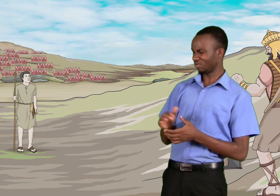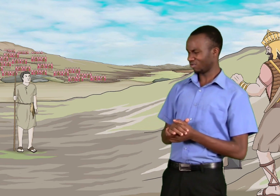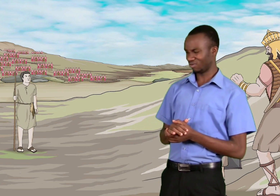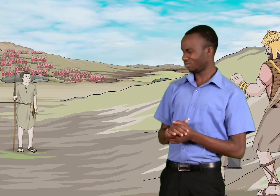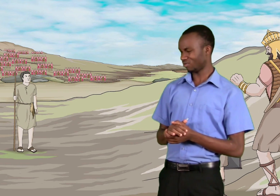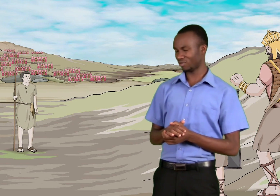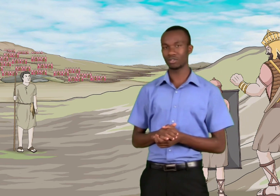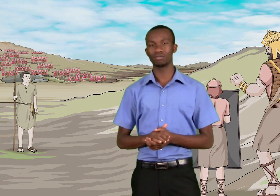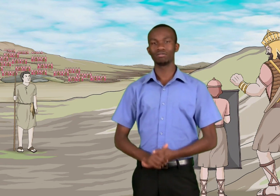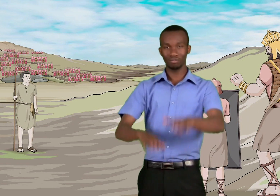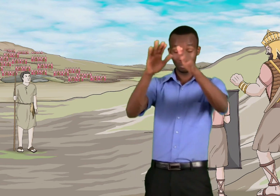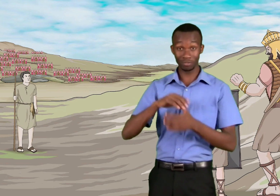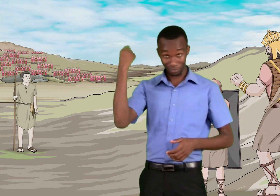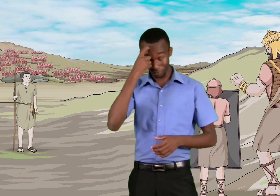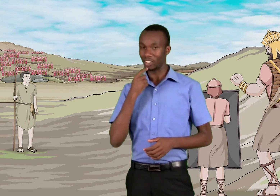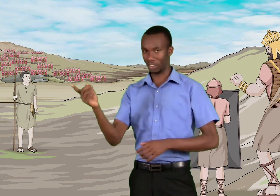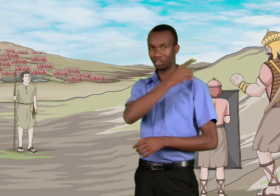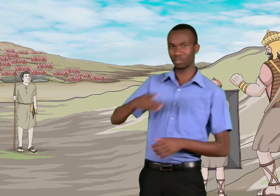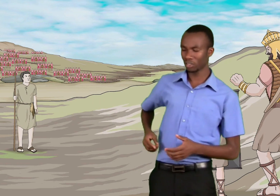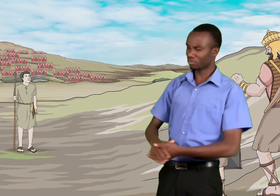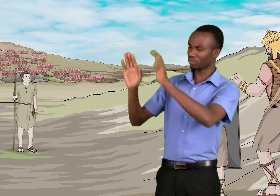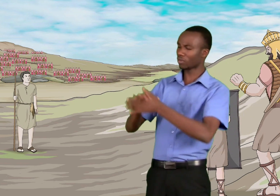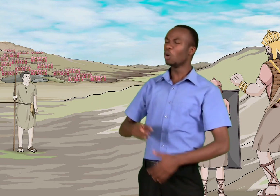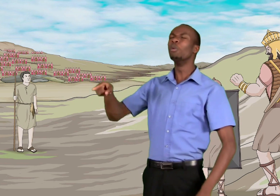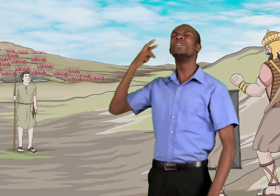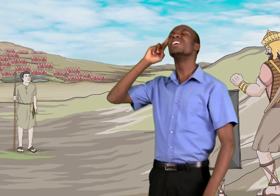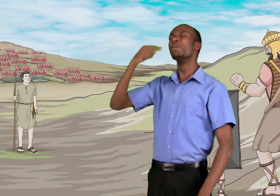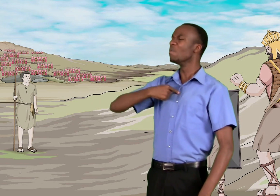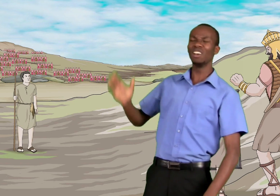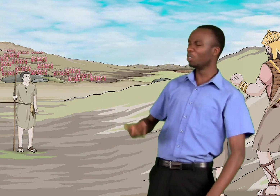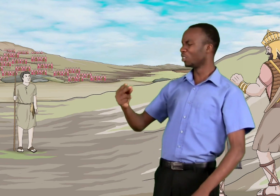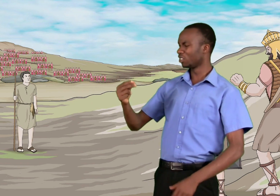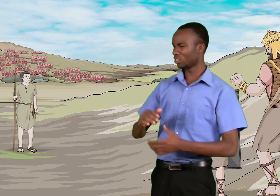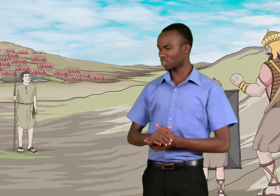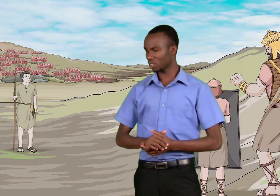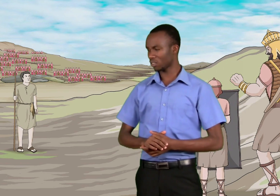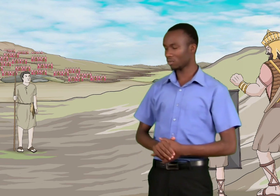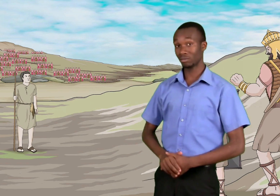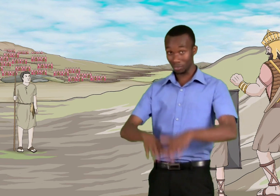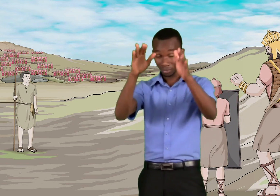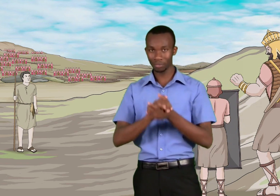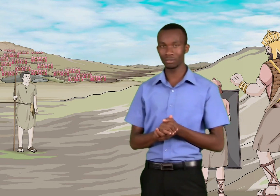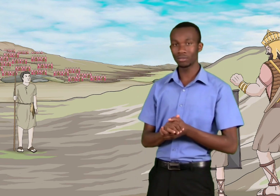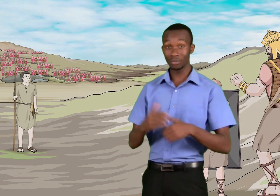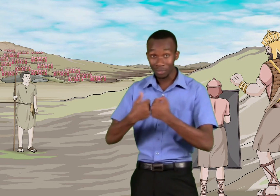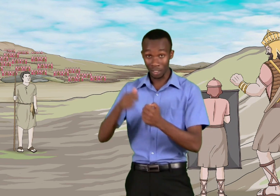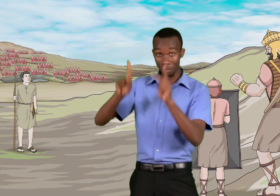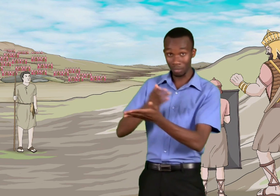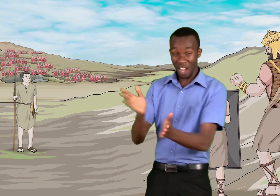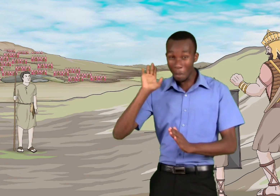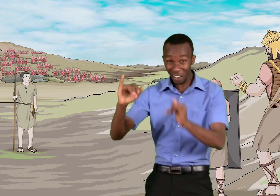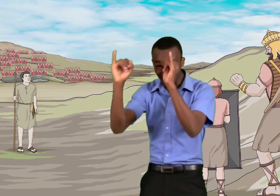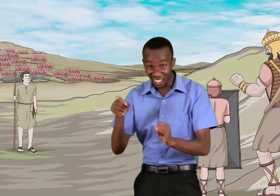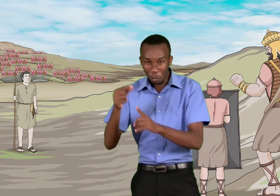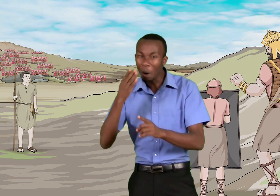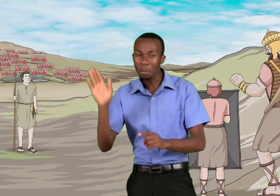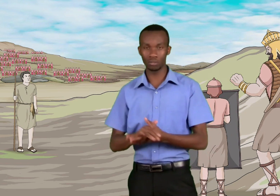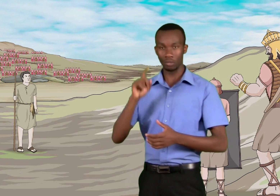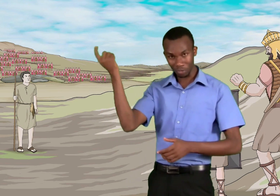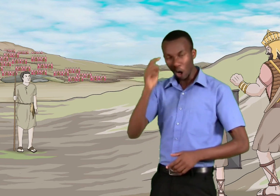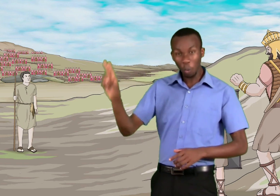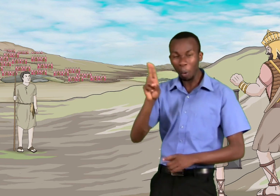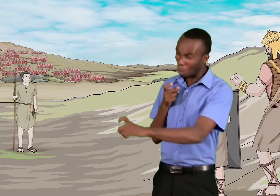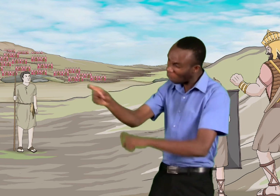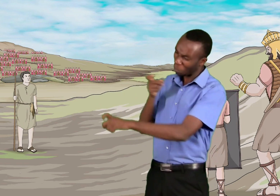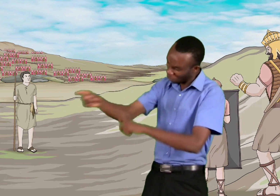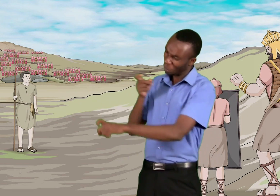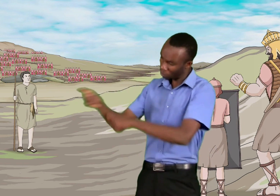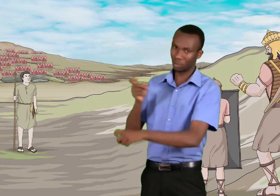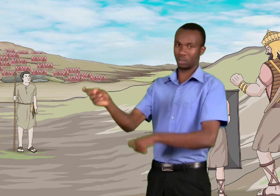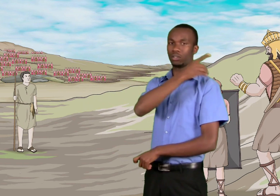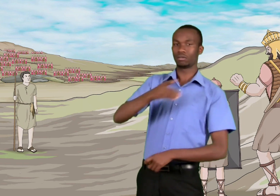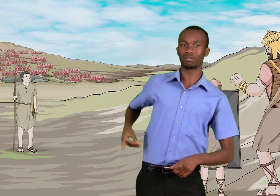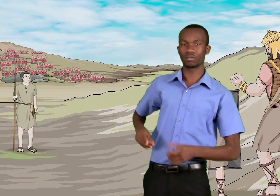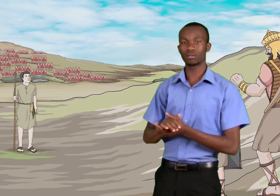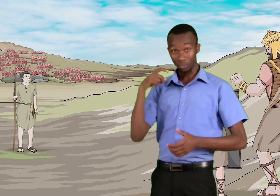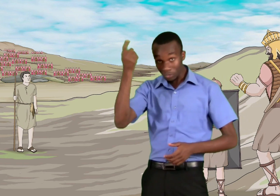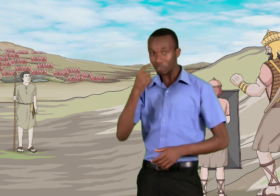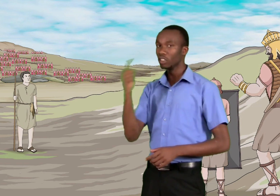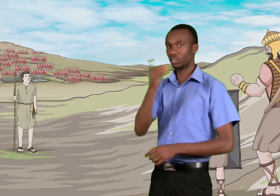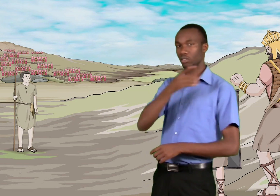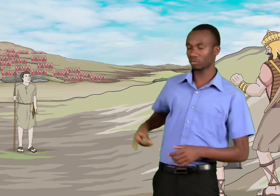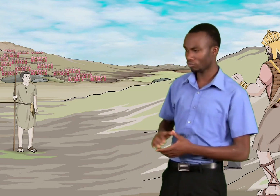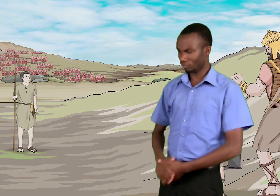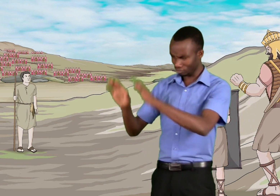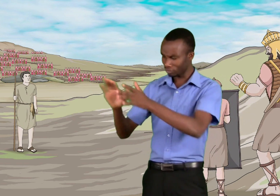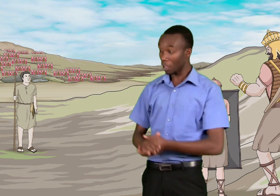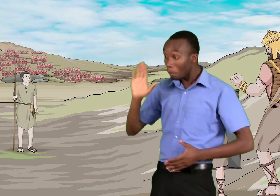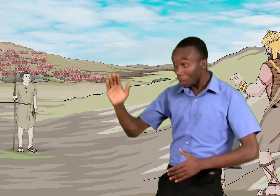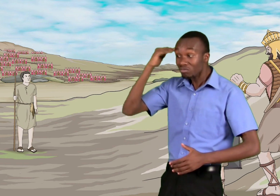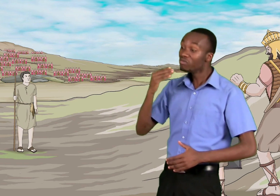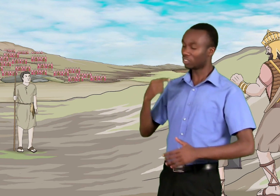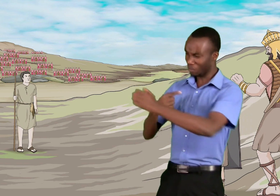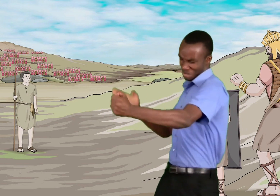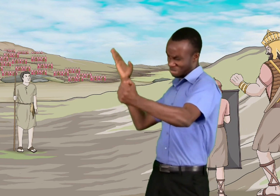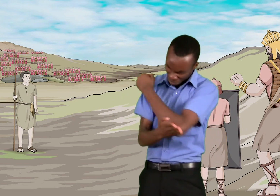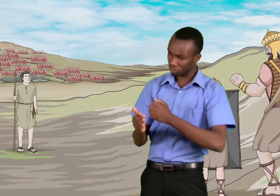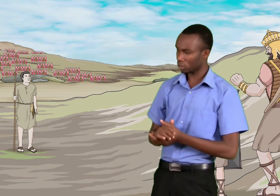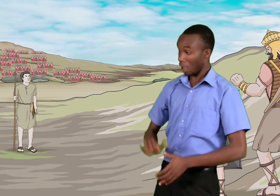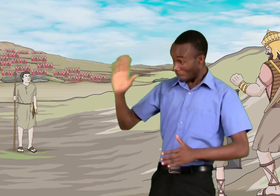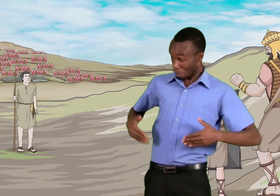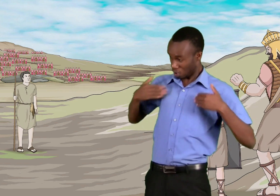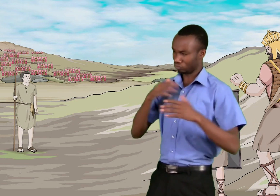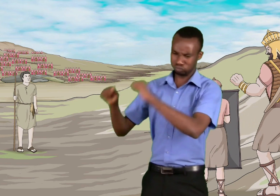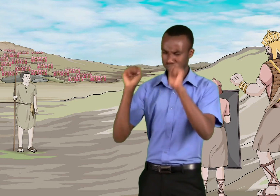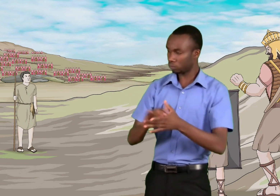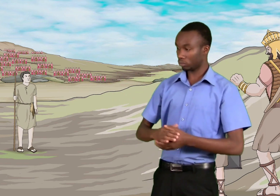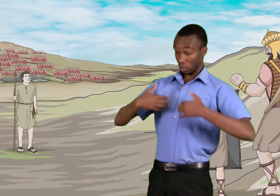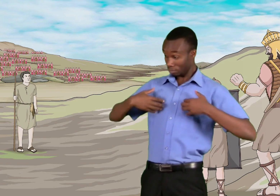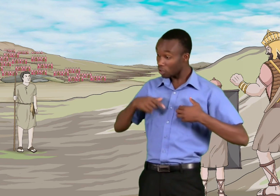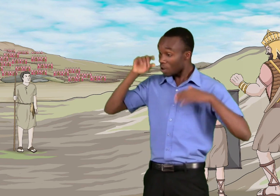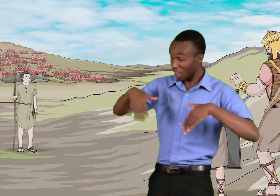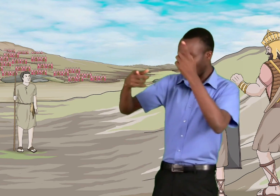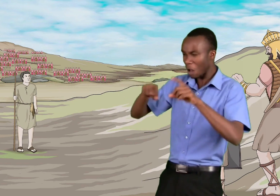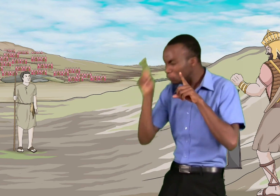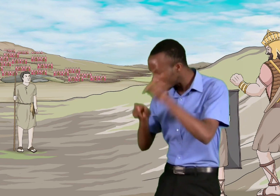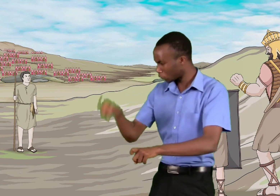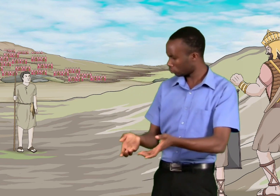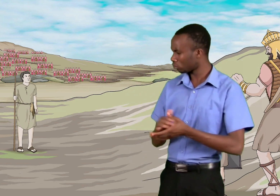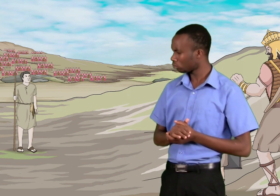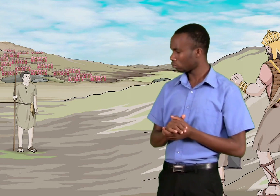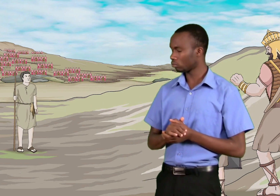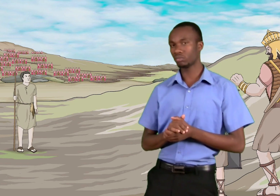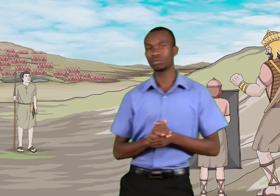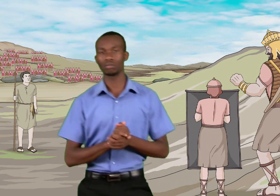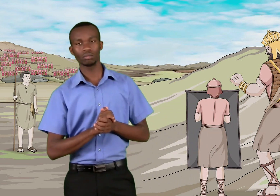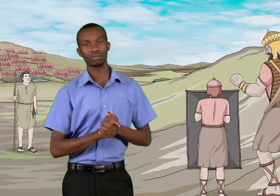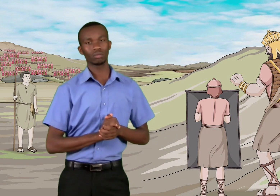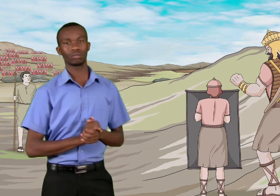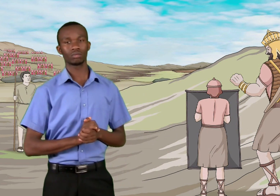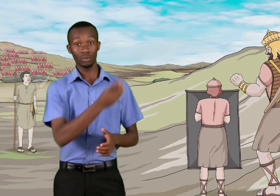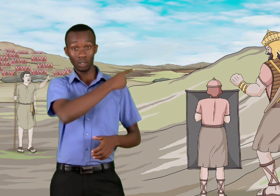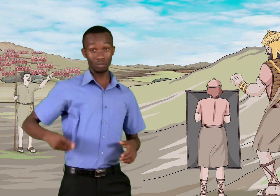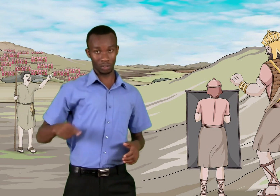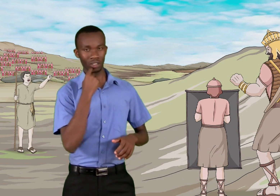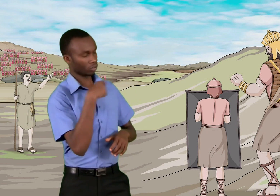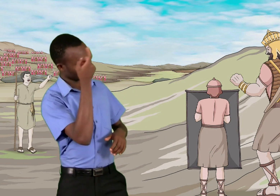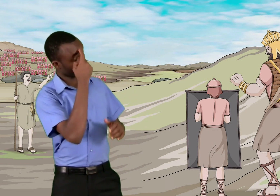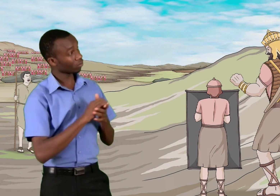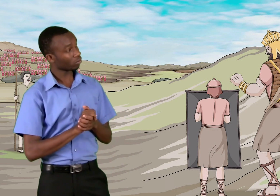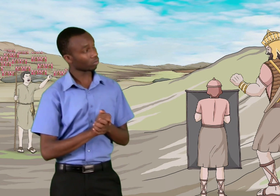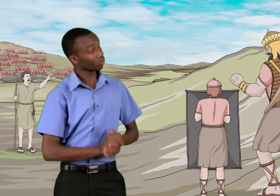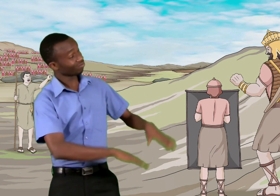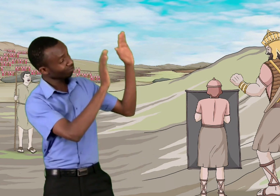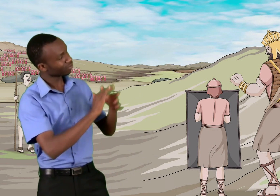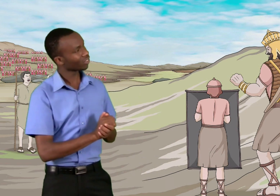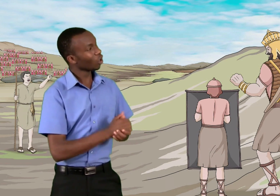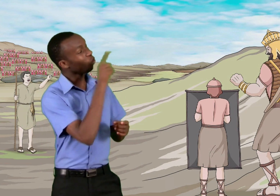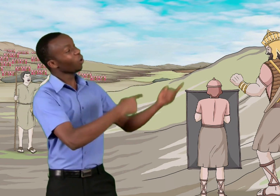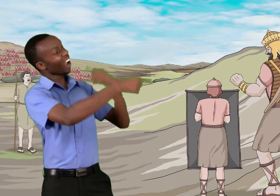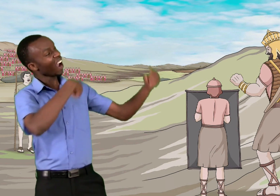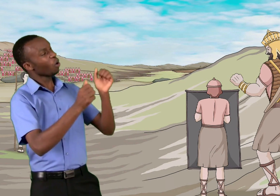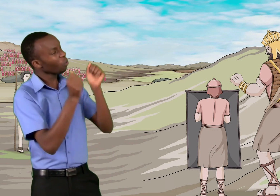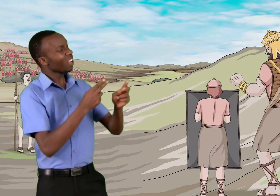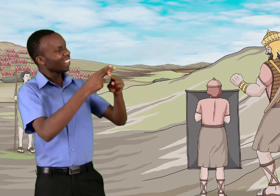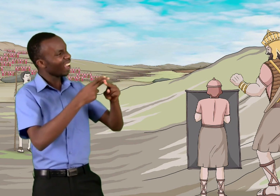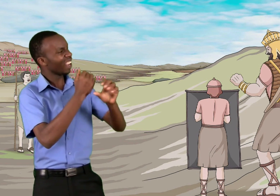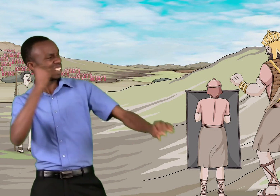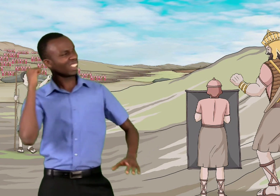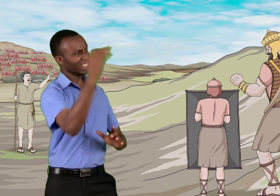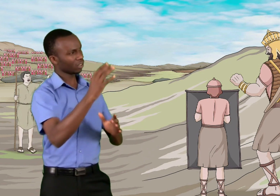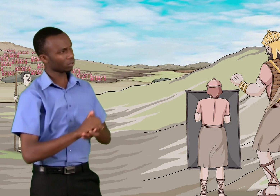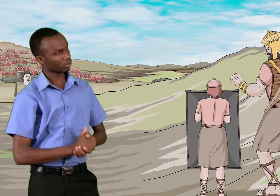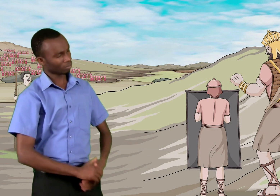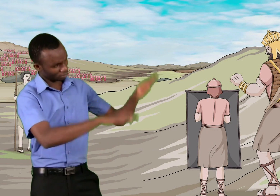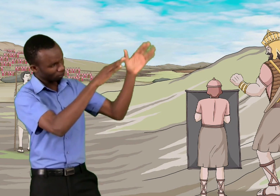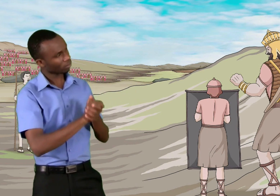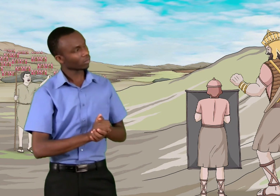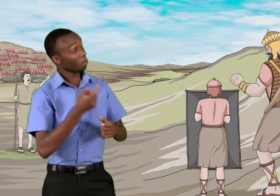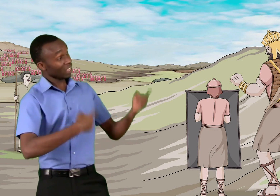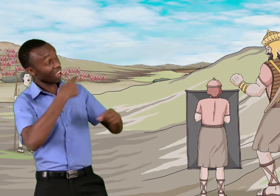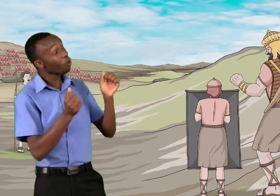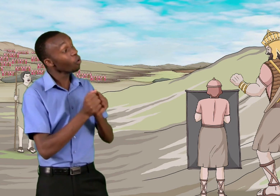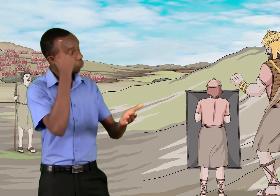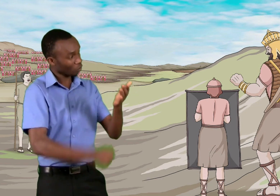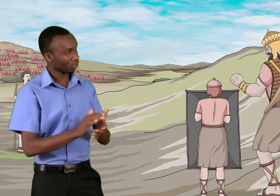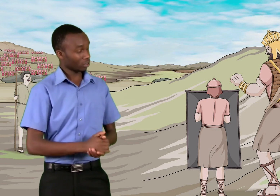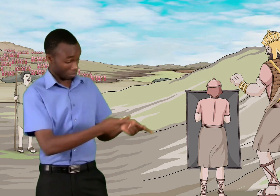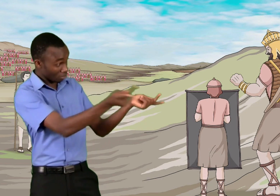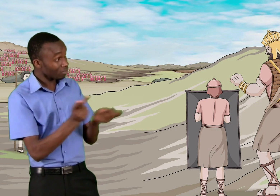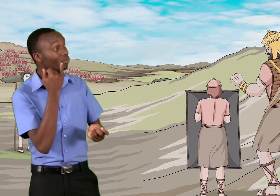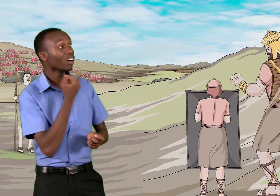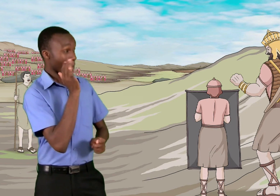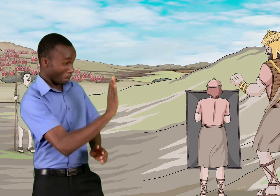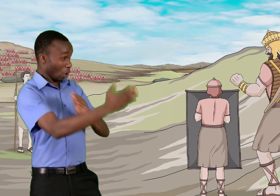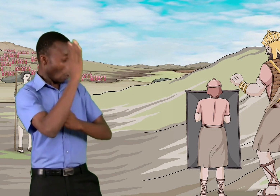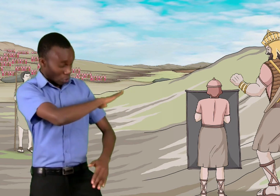But David said to the Philistine, “You come against me with sword and spear and javelin, but I come against you in the name of the LORD of Hosts, the God of the armies of Israel, whom you have defied.